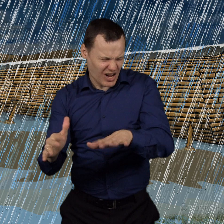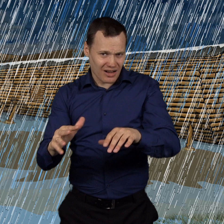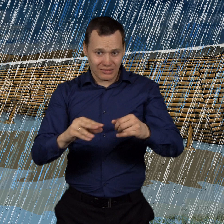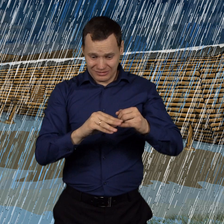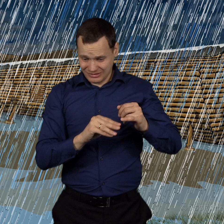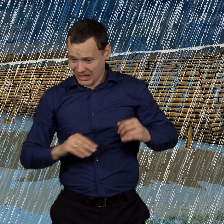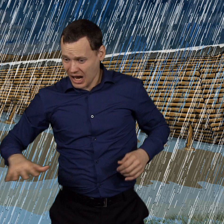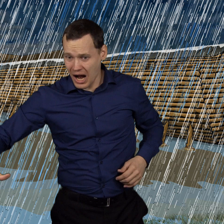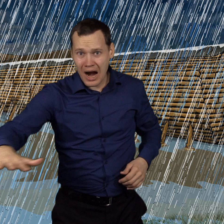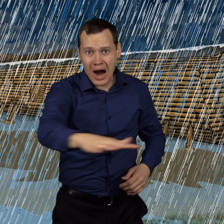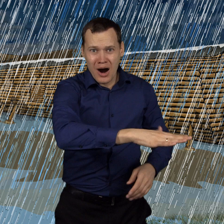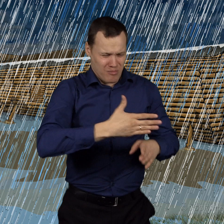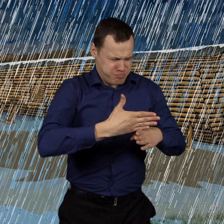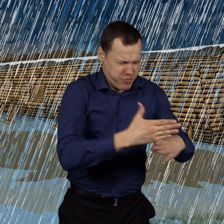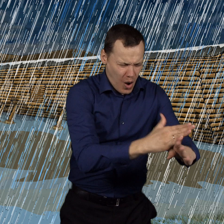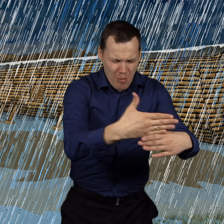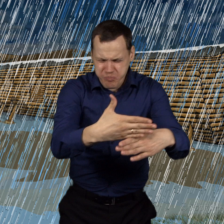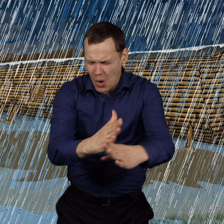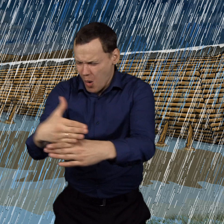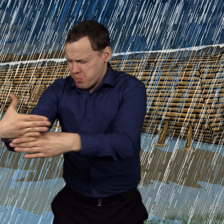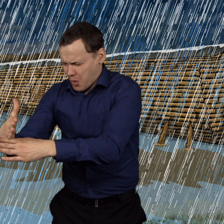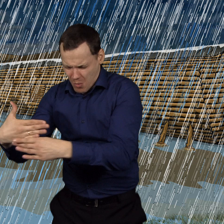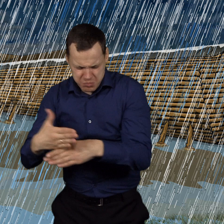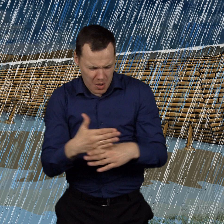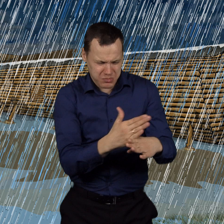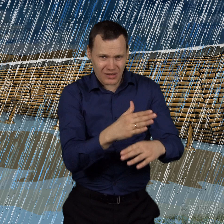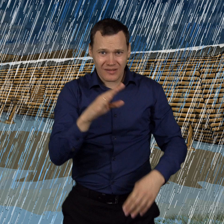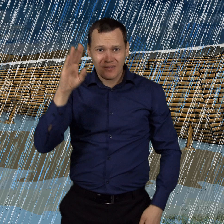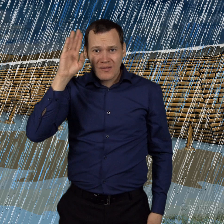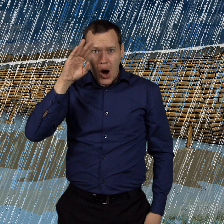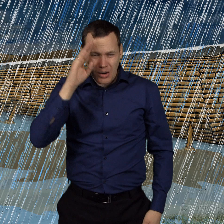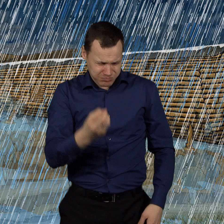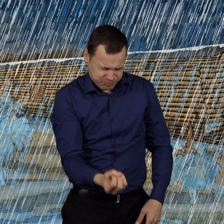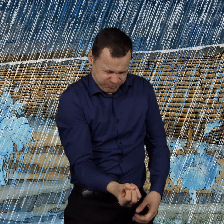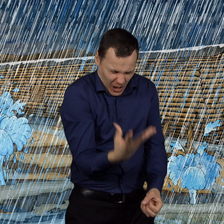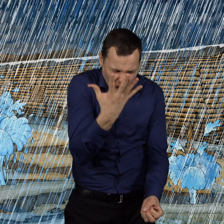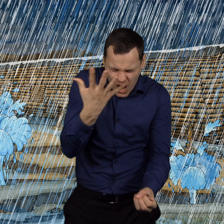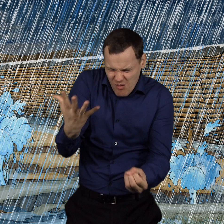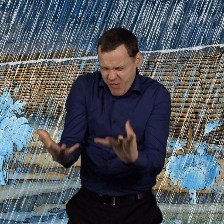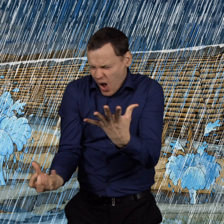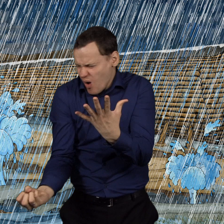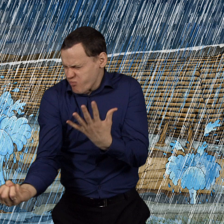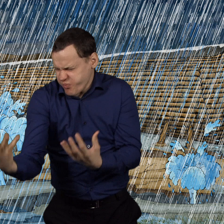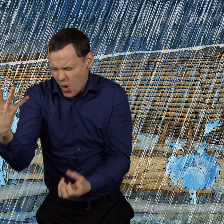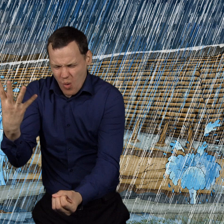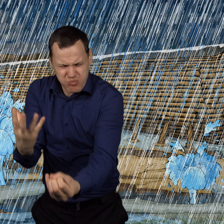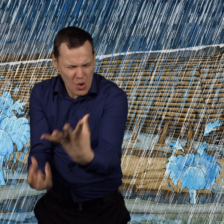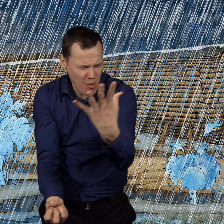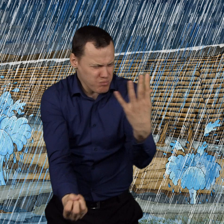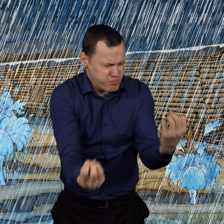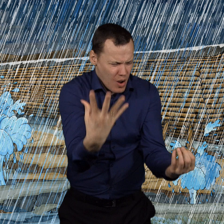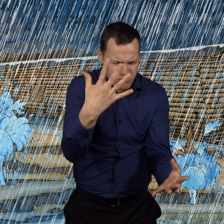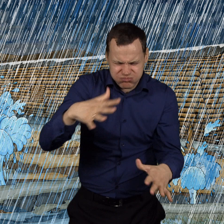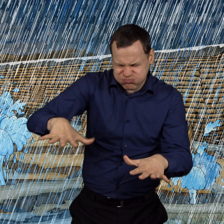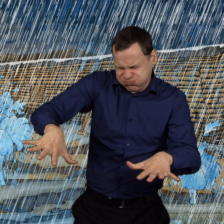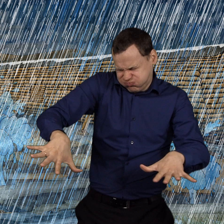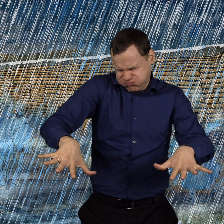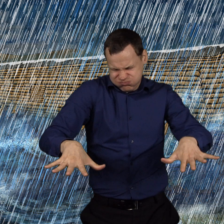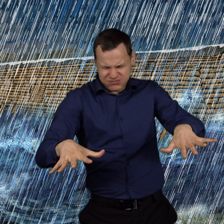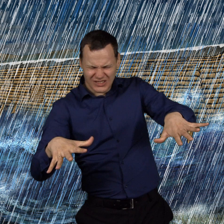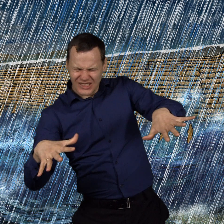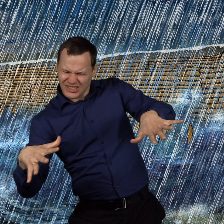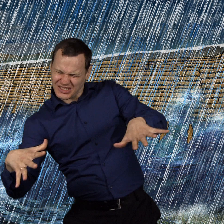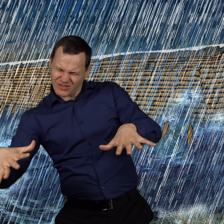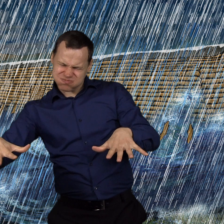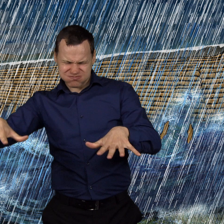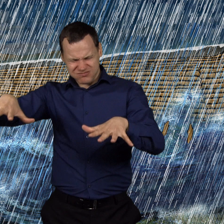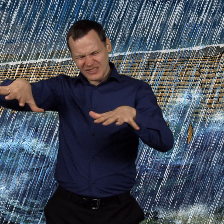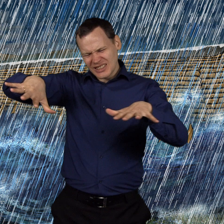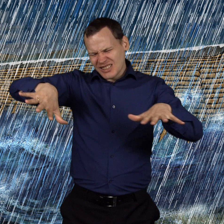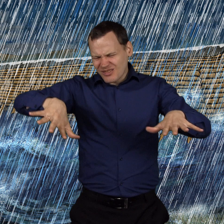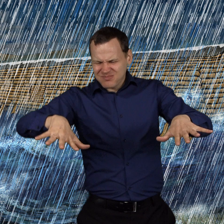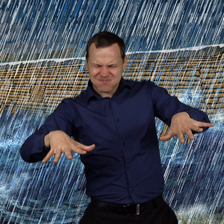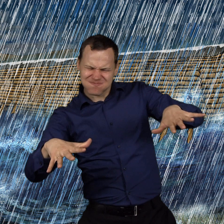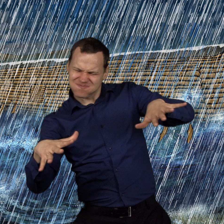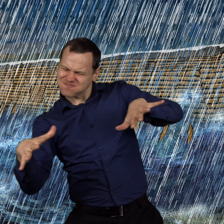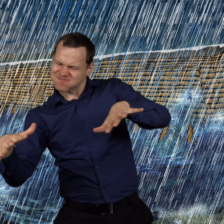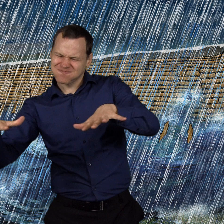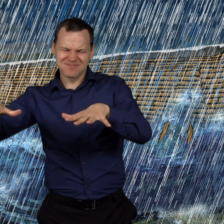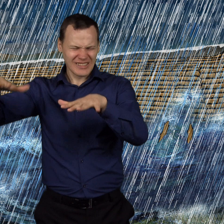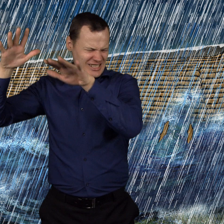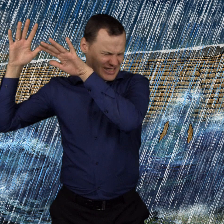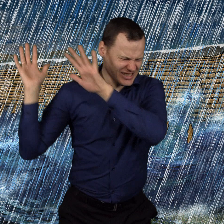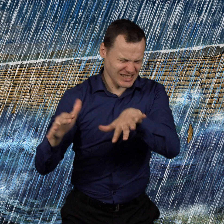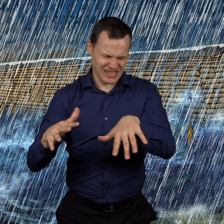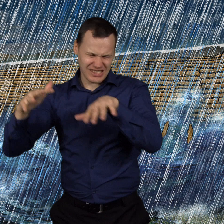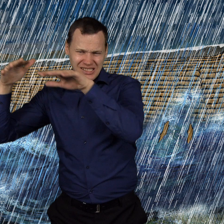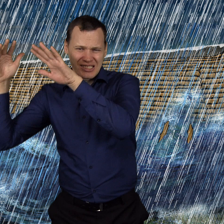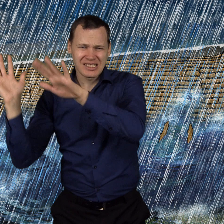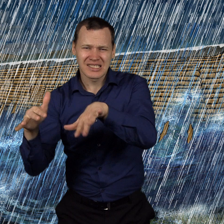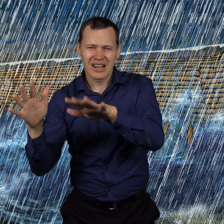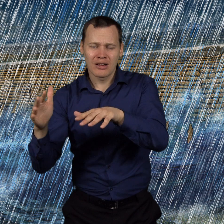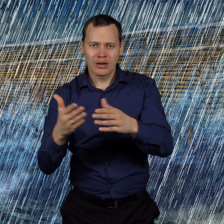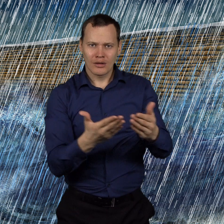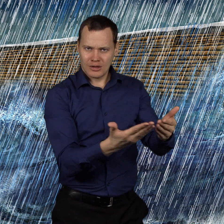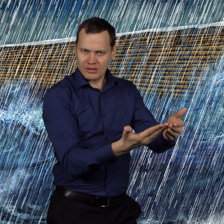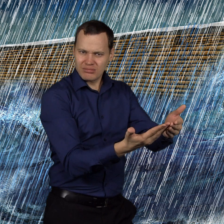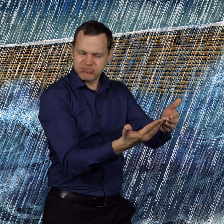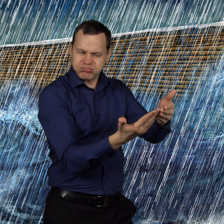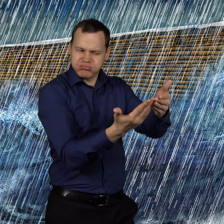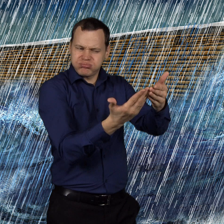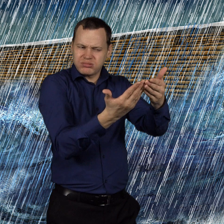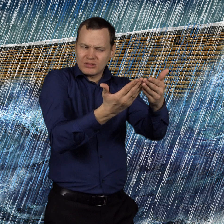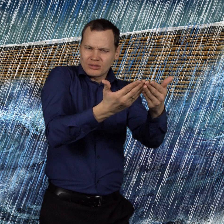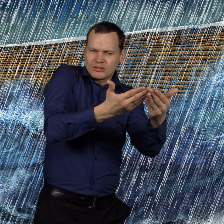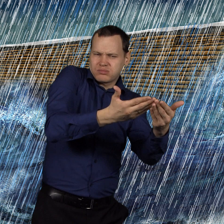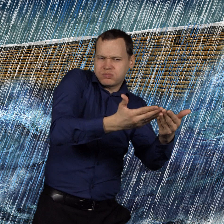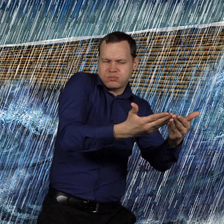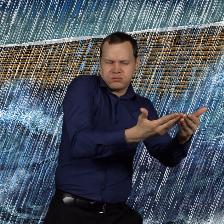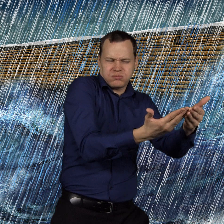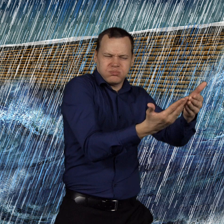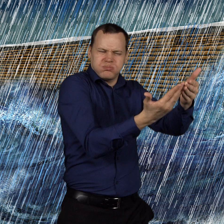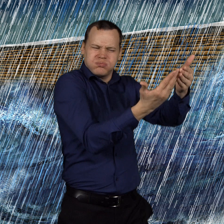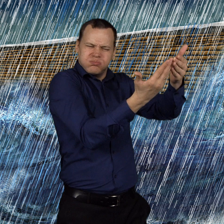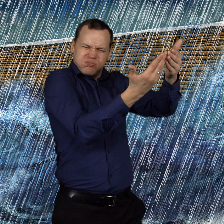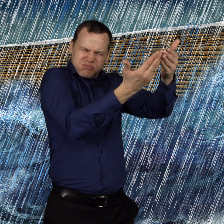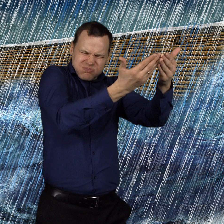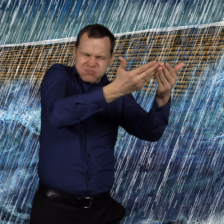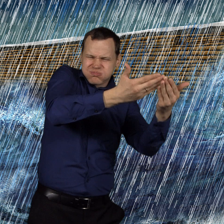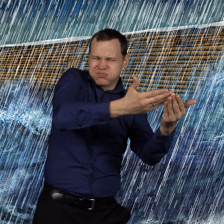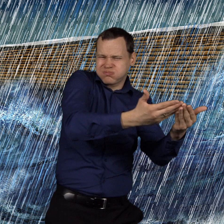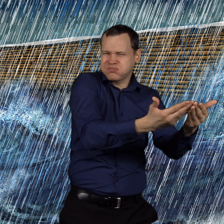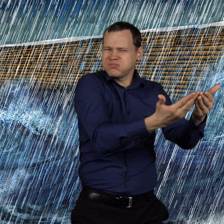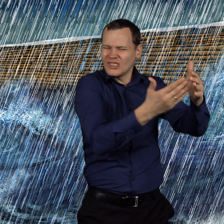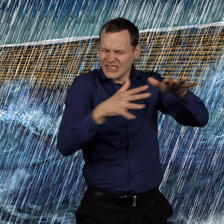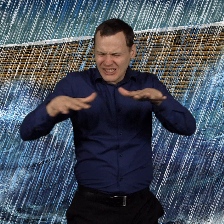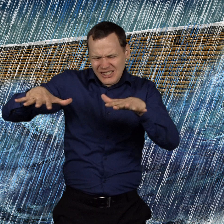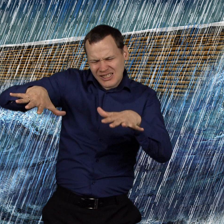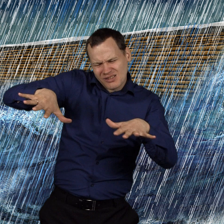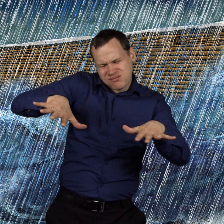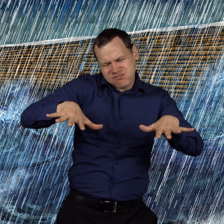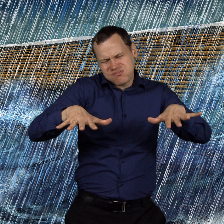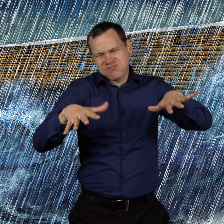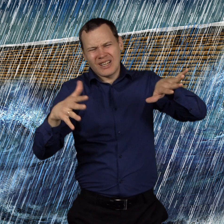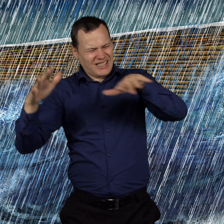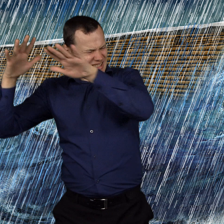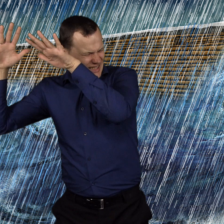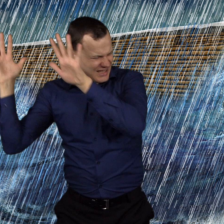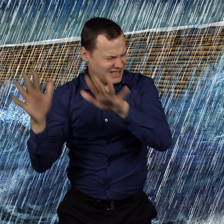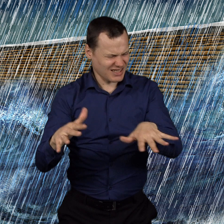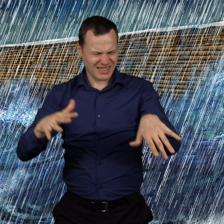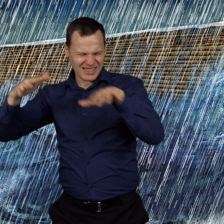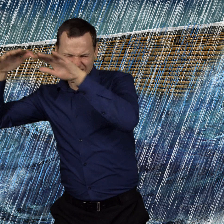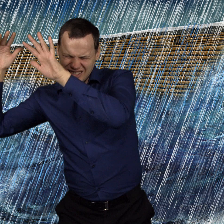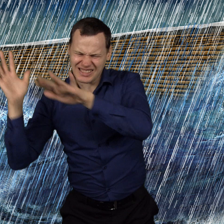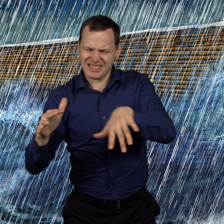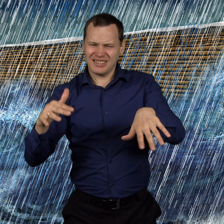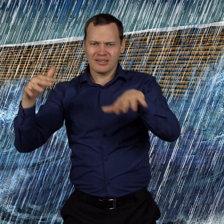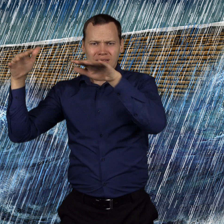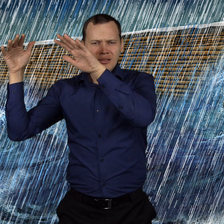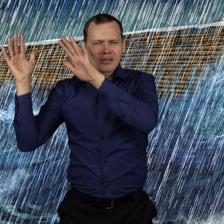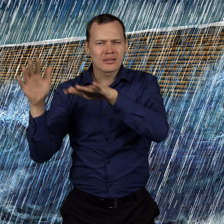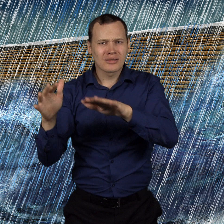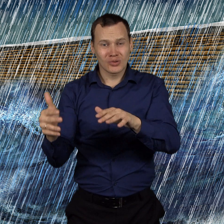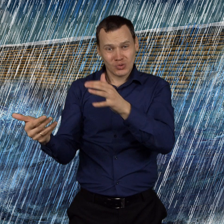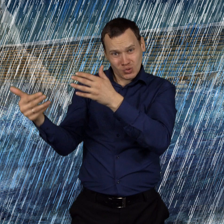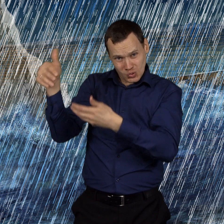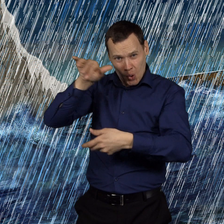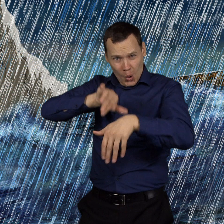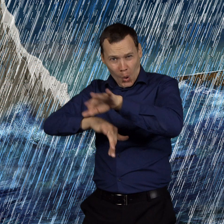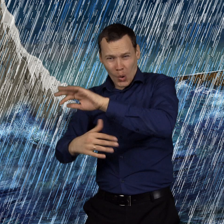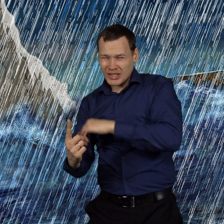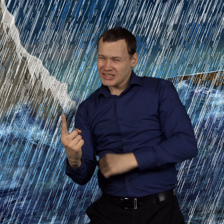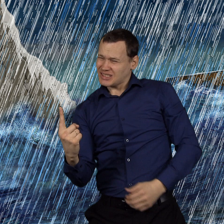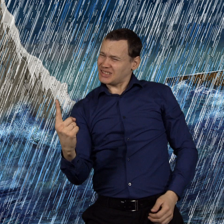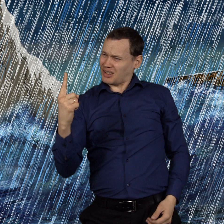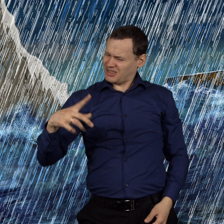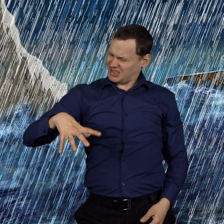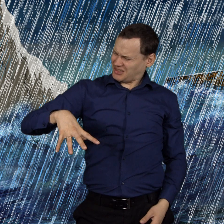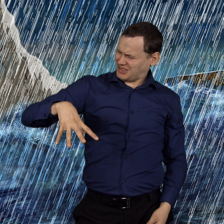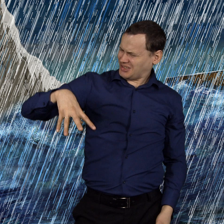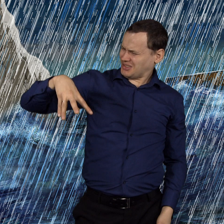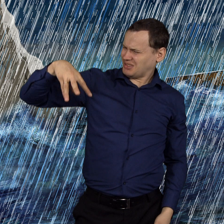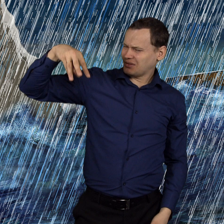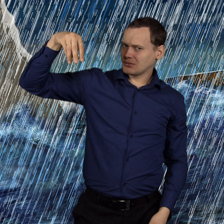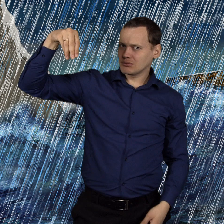And they entered, the male and female of every living thing, as God had commanded Noah. Then the LORD shut him in. For forty days the flood kept coming on the earth, and the waters rose and lifted the ark high above the earth.